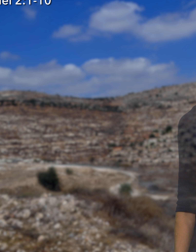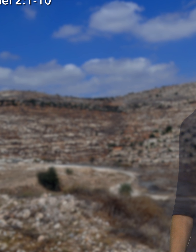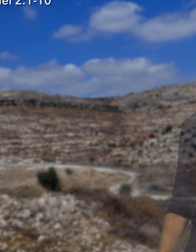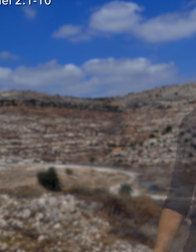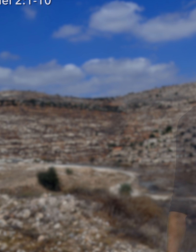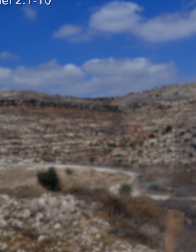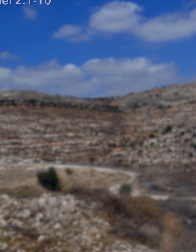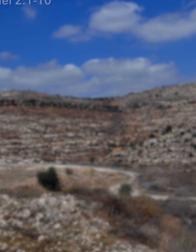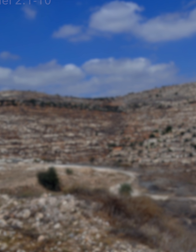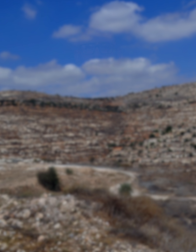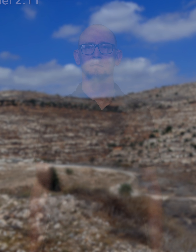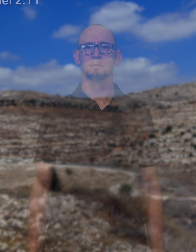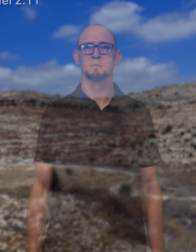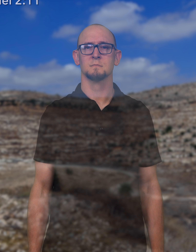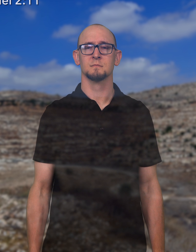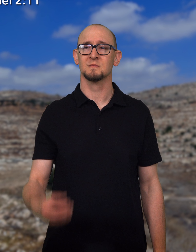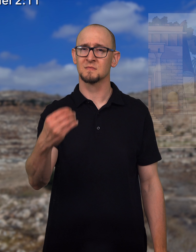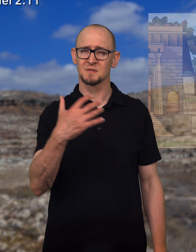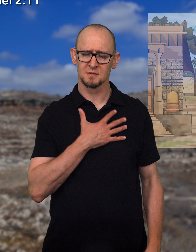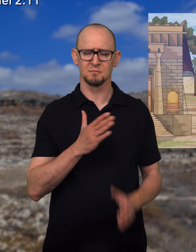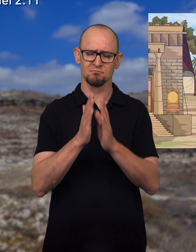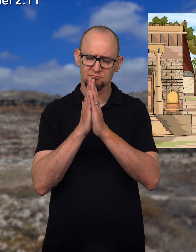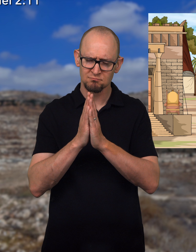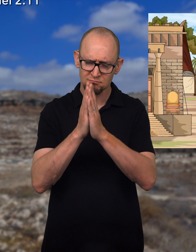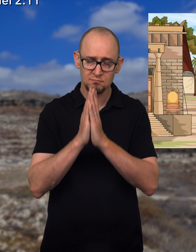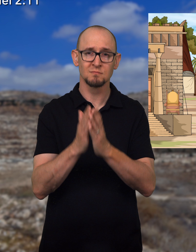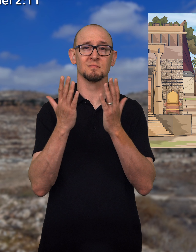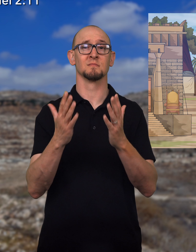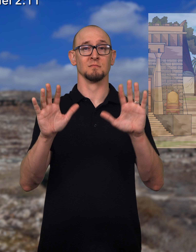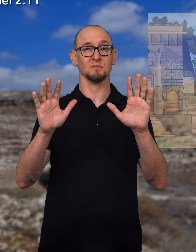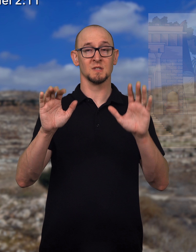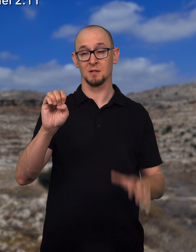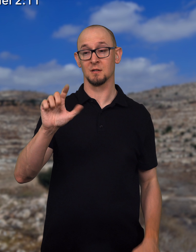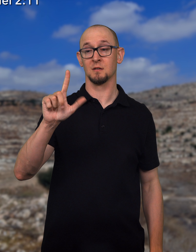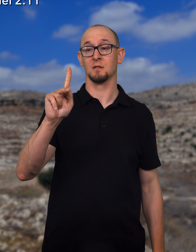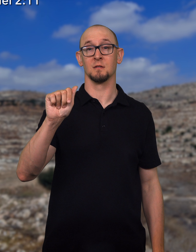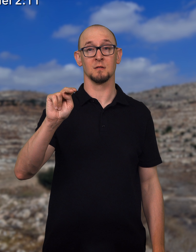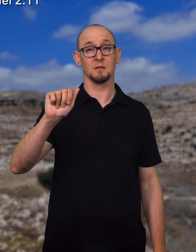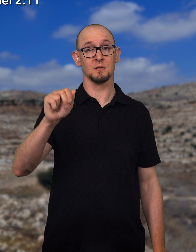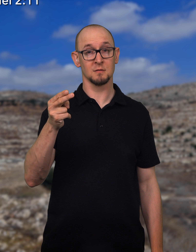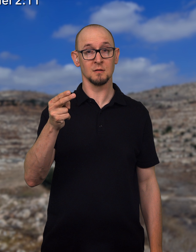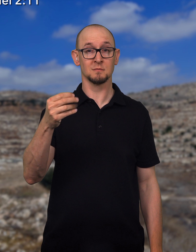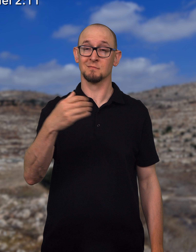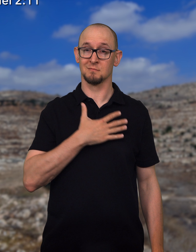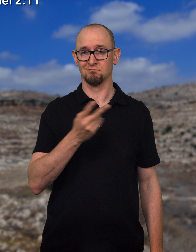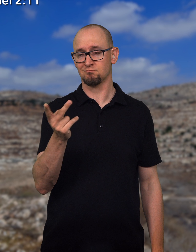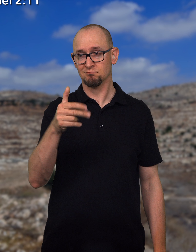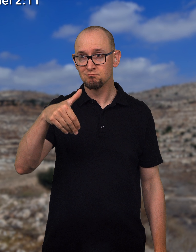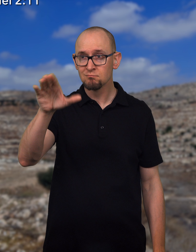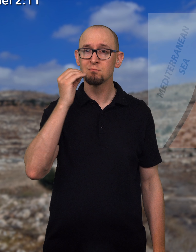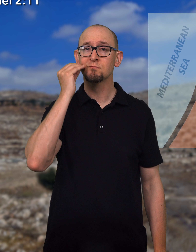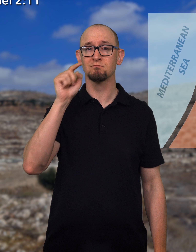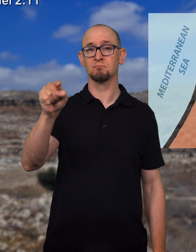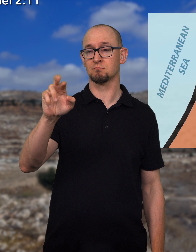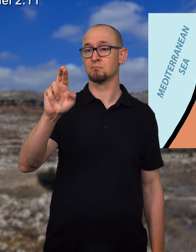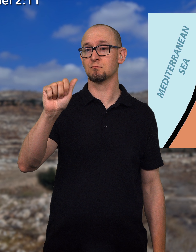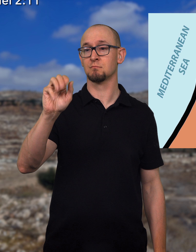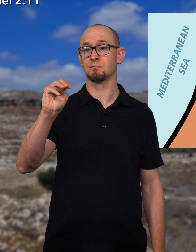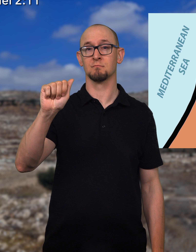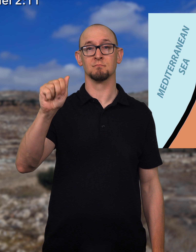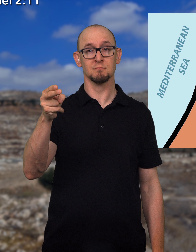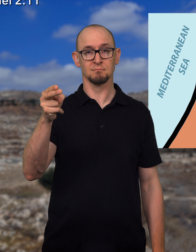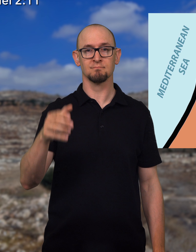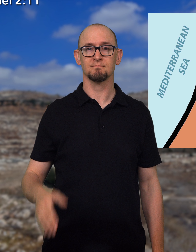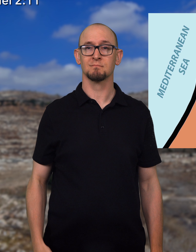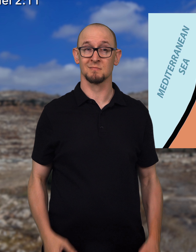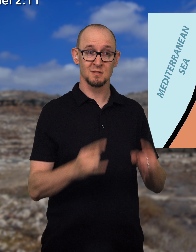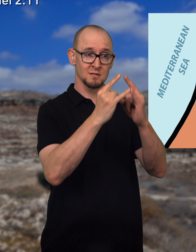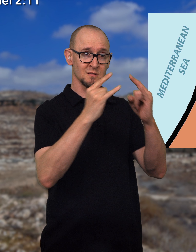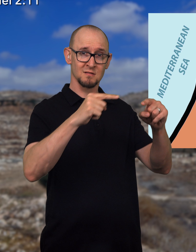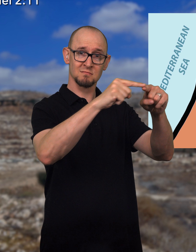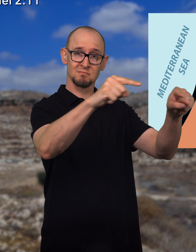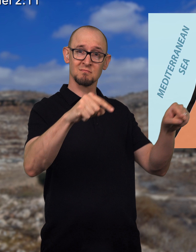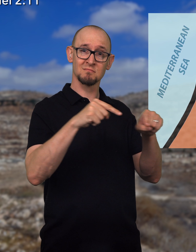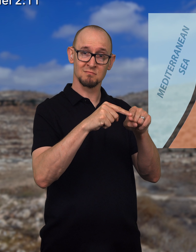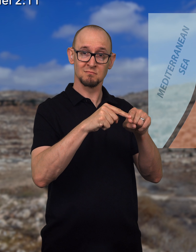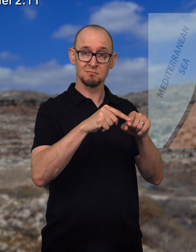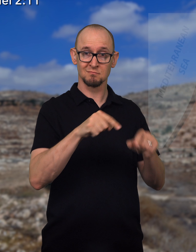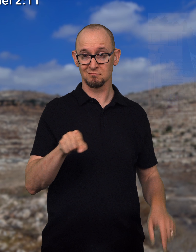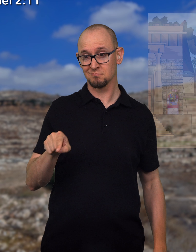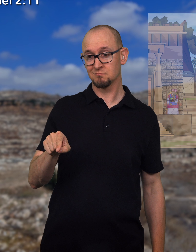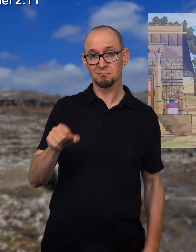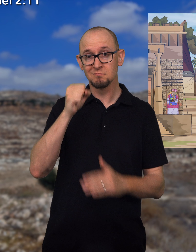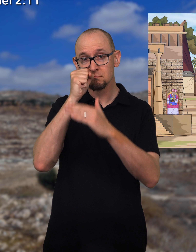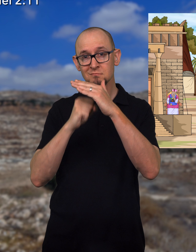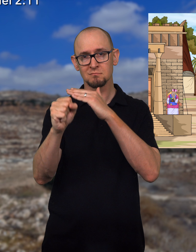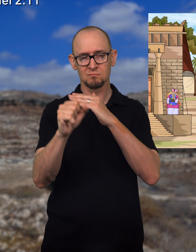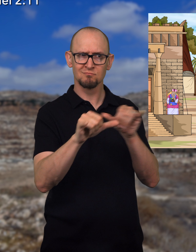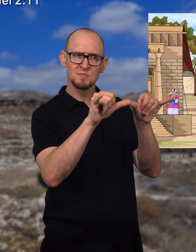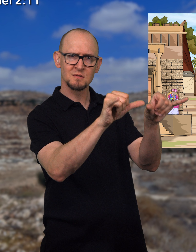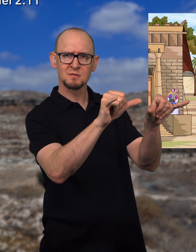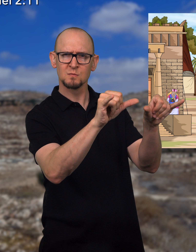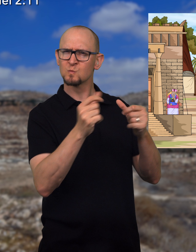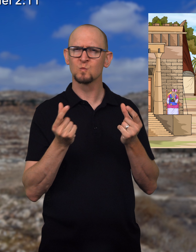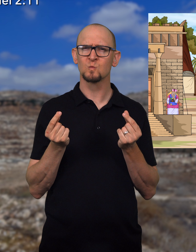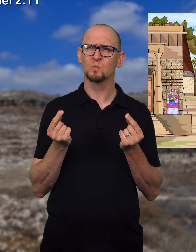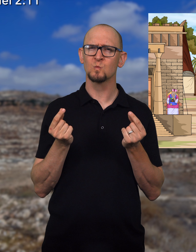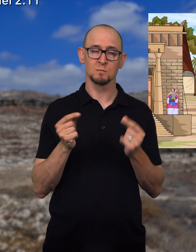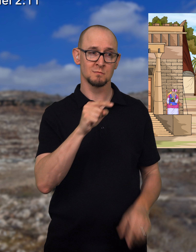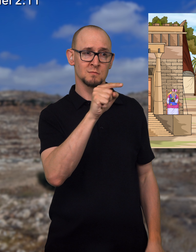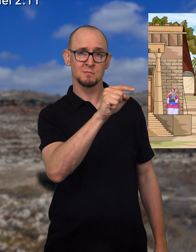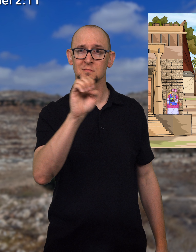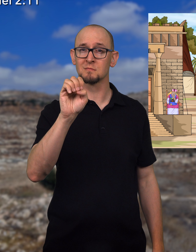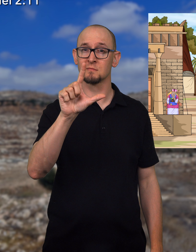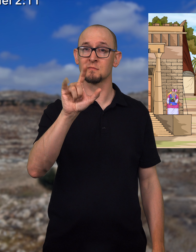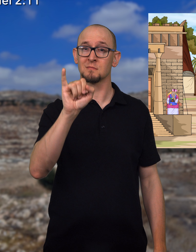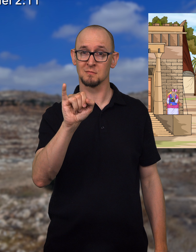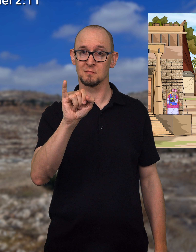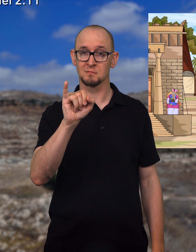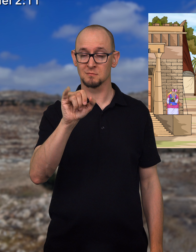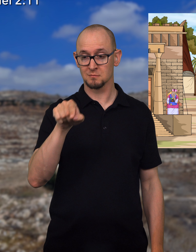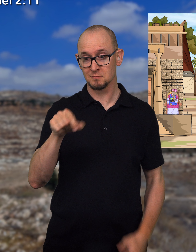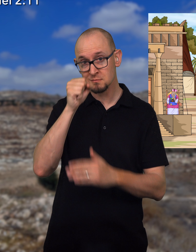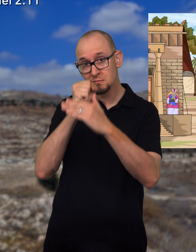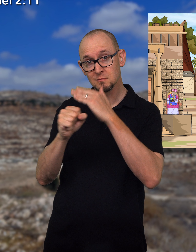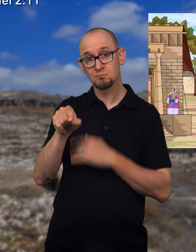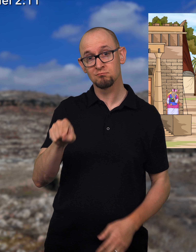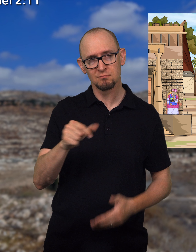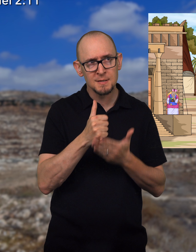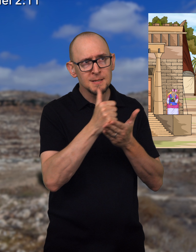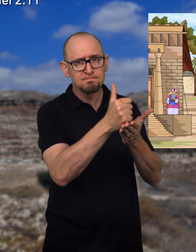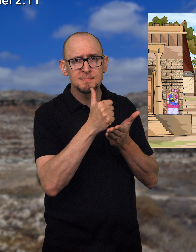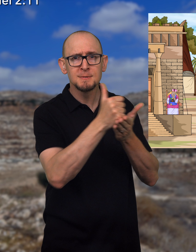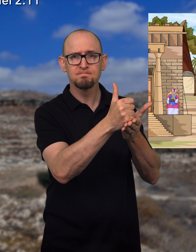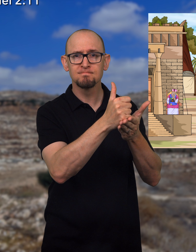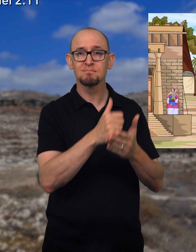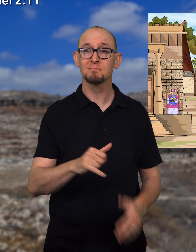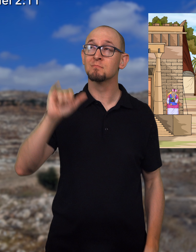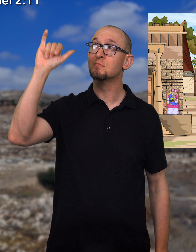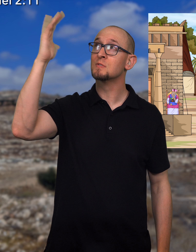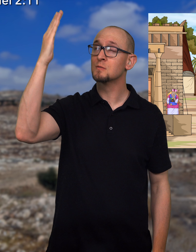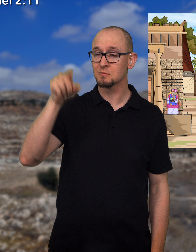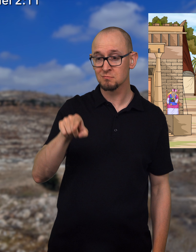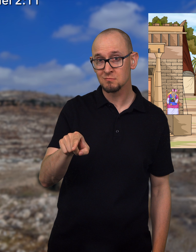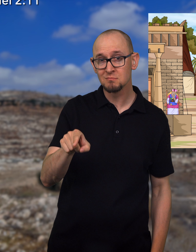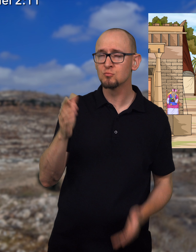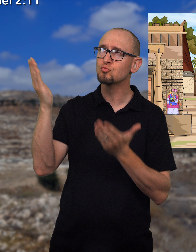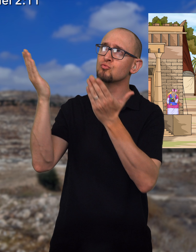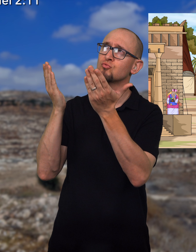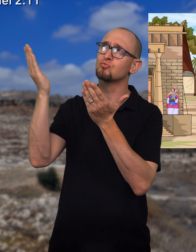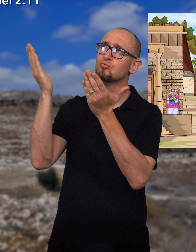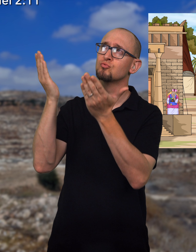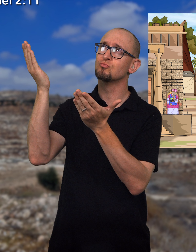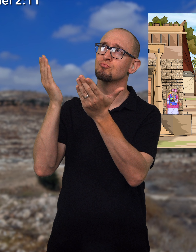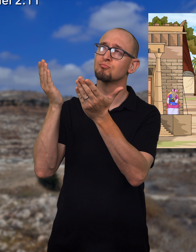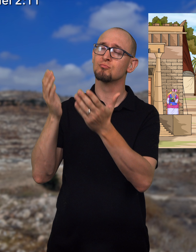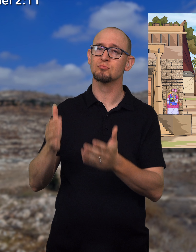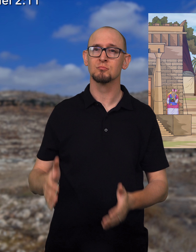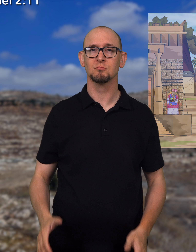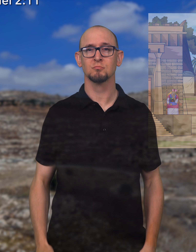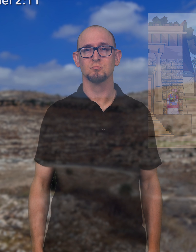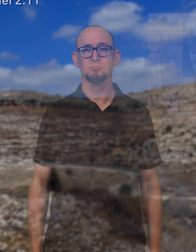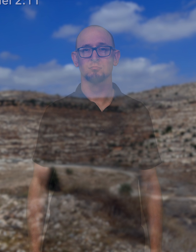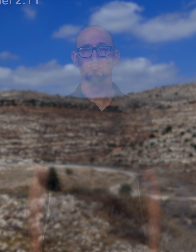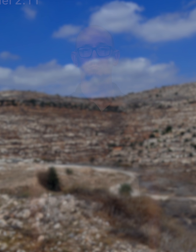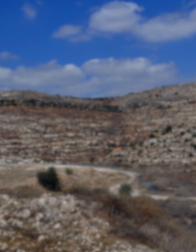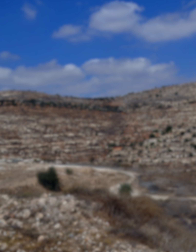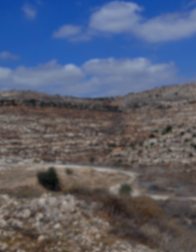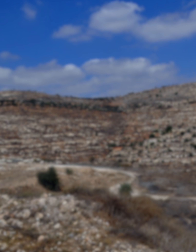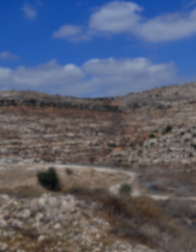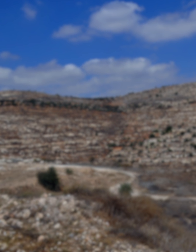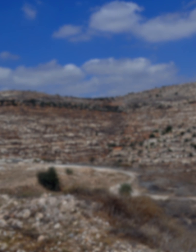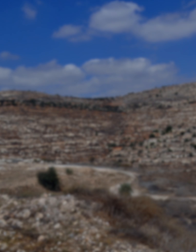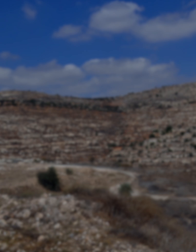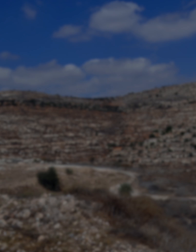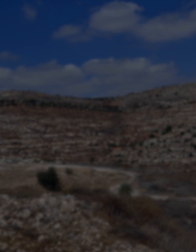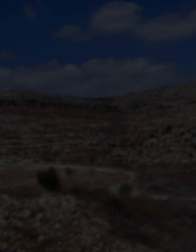Then Elkanah went home to Ramah, but the boy began ministering to the LORD before Eli the priest.